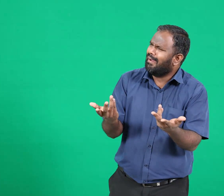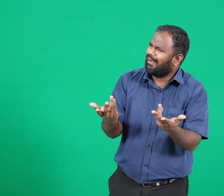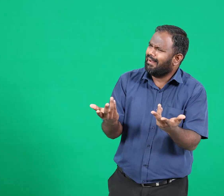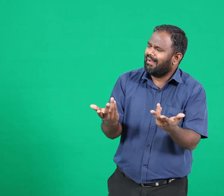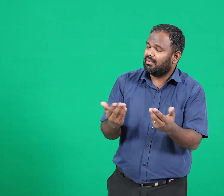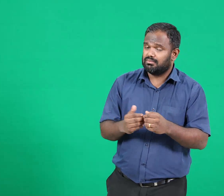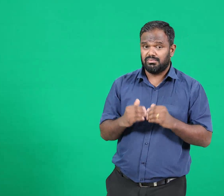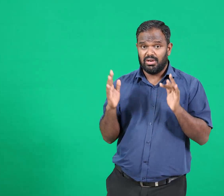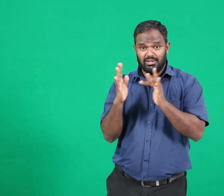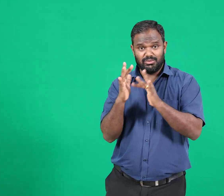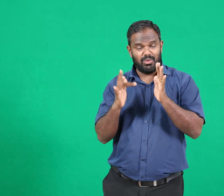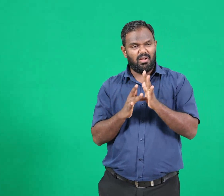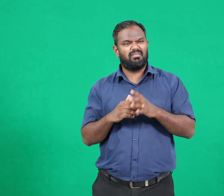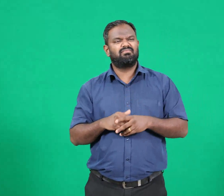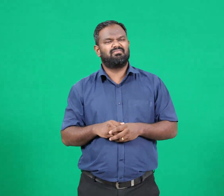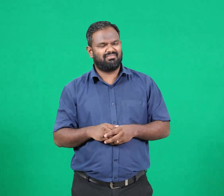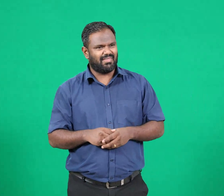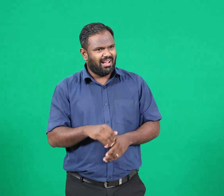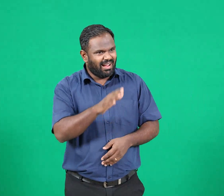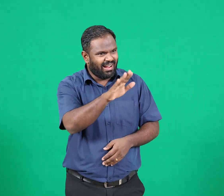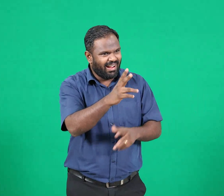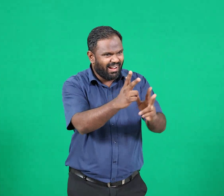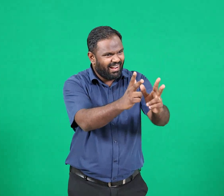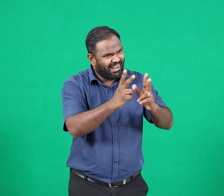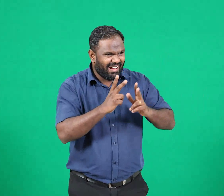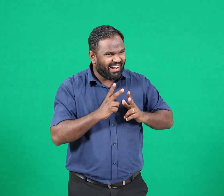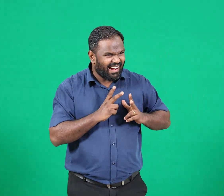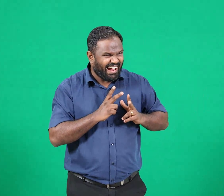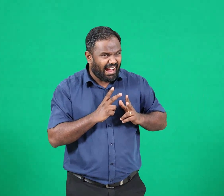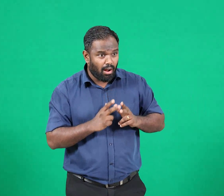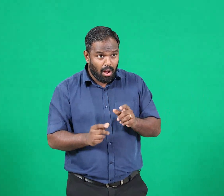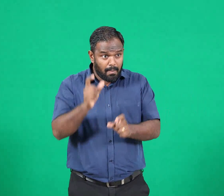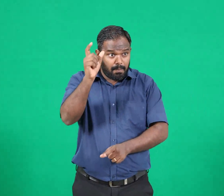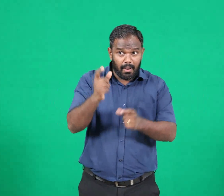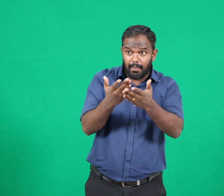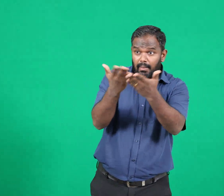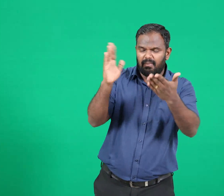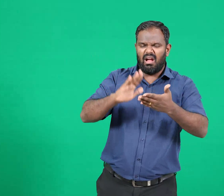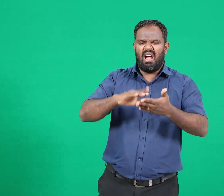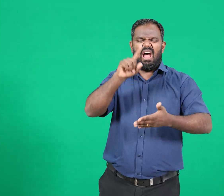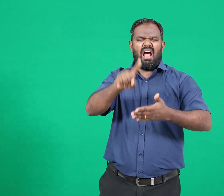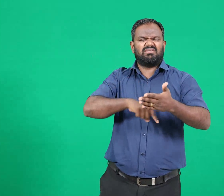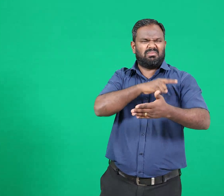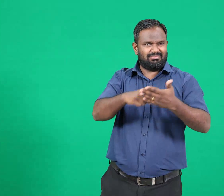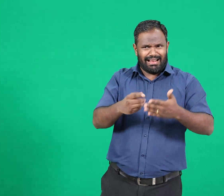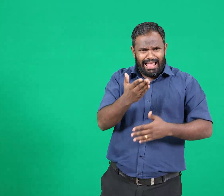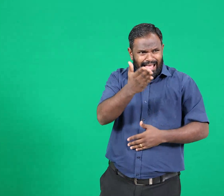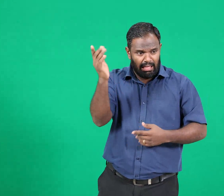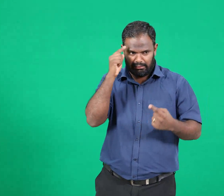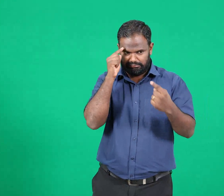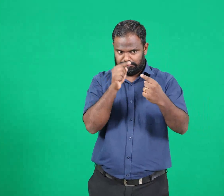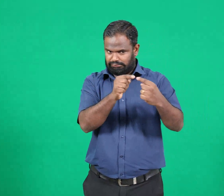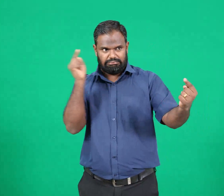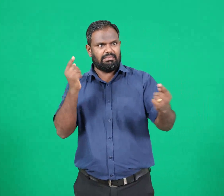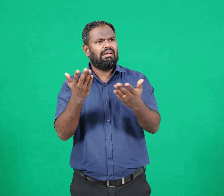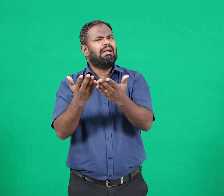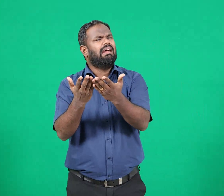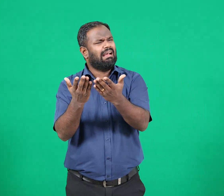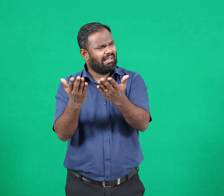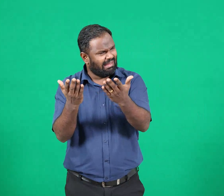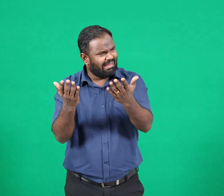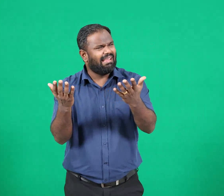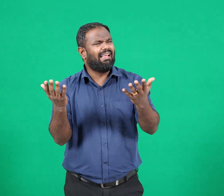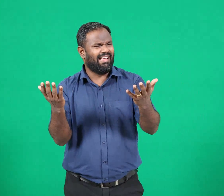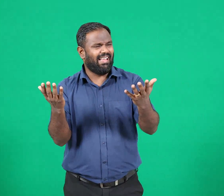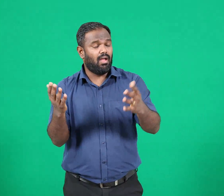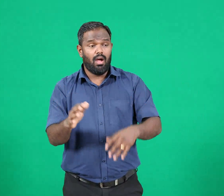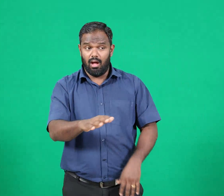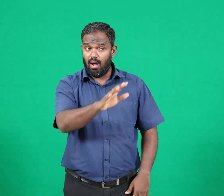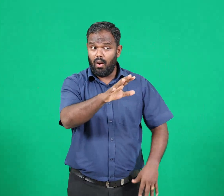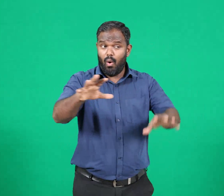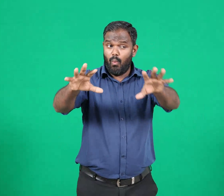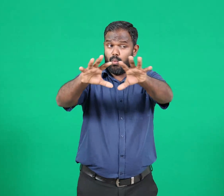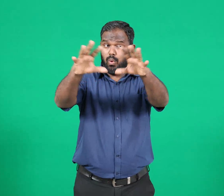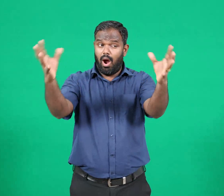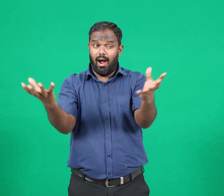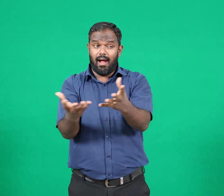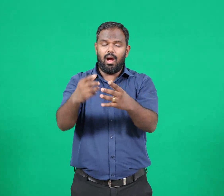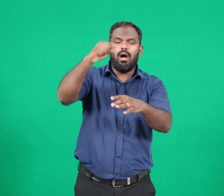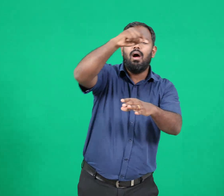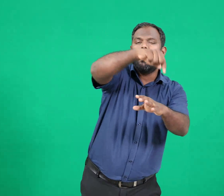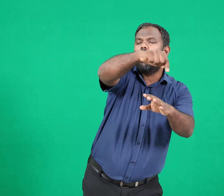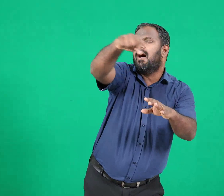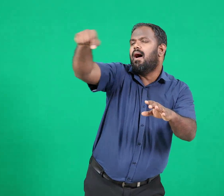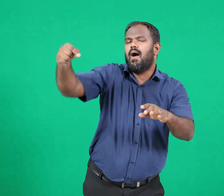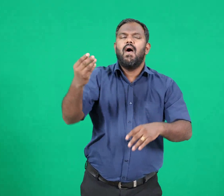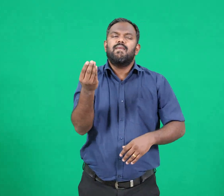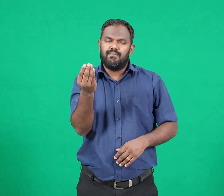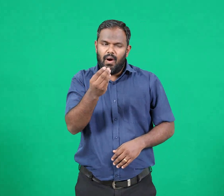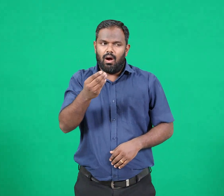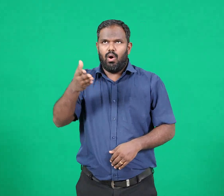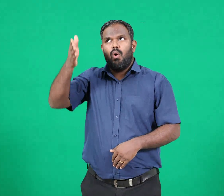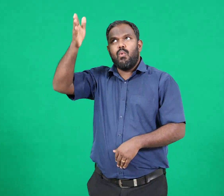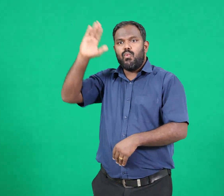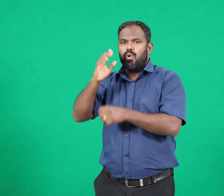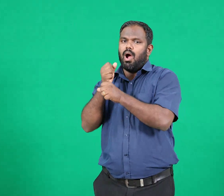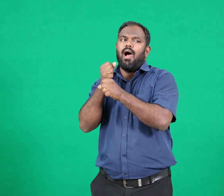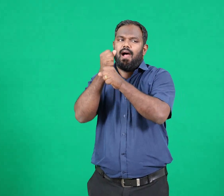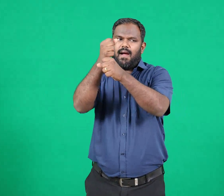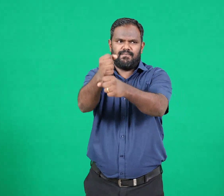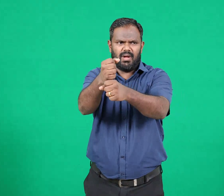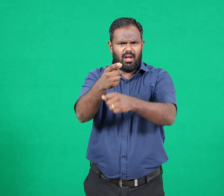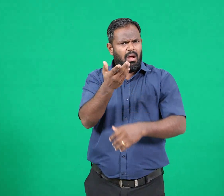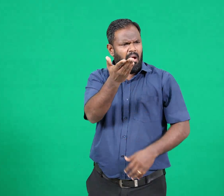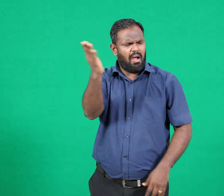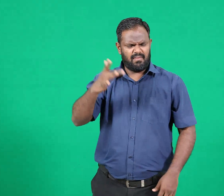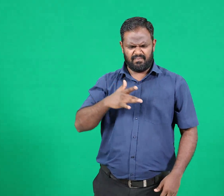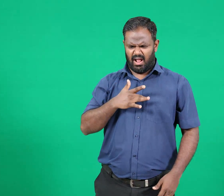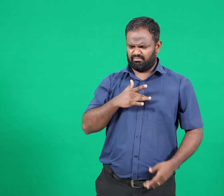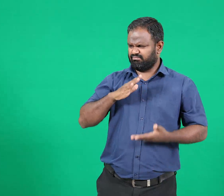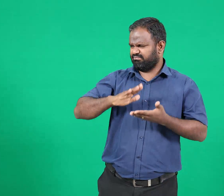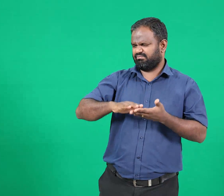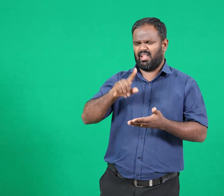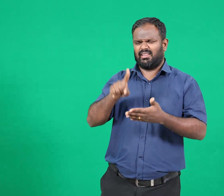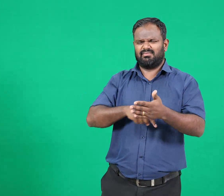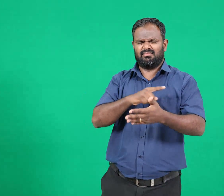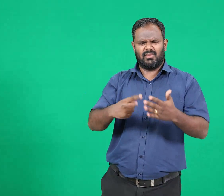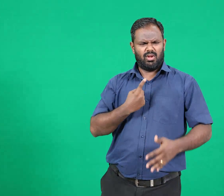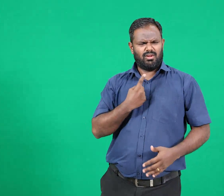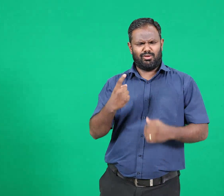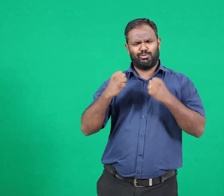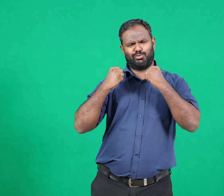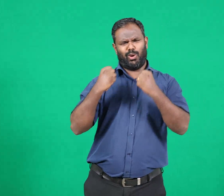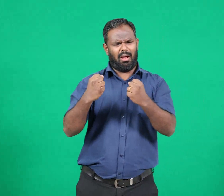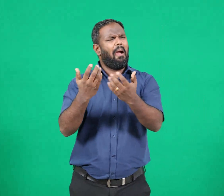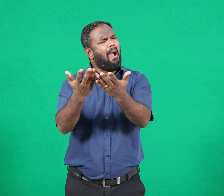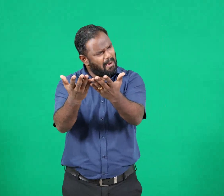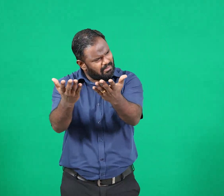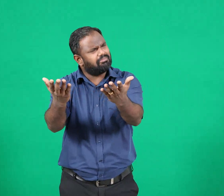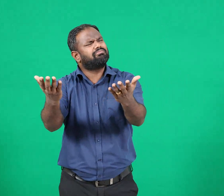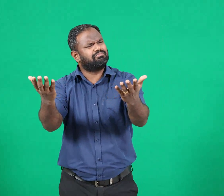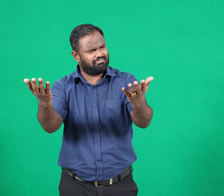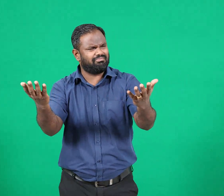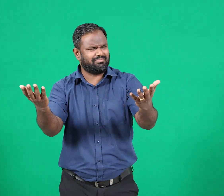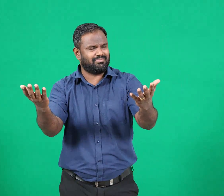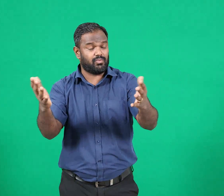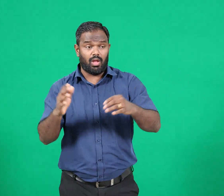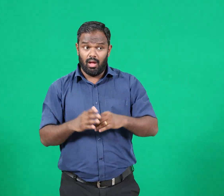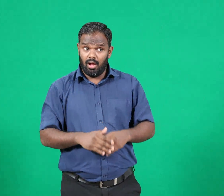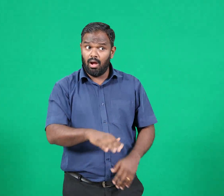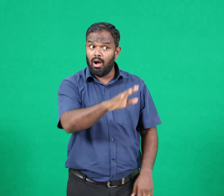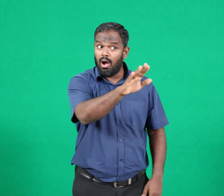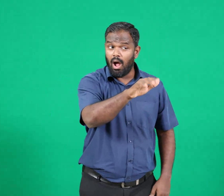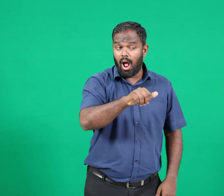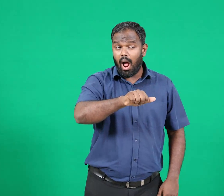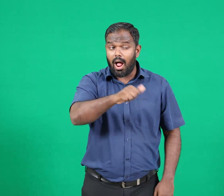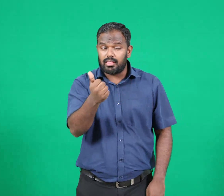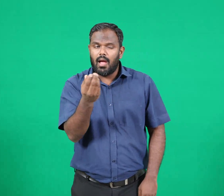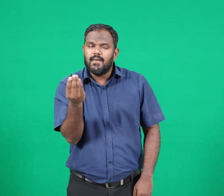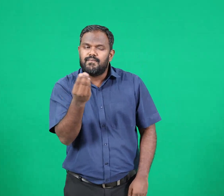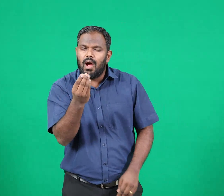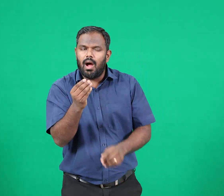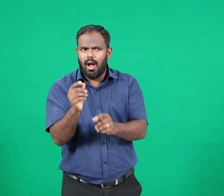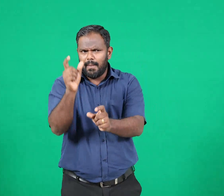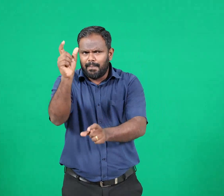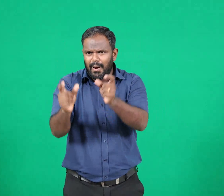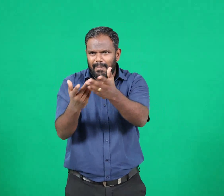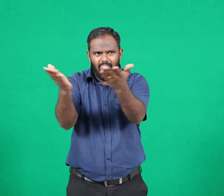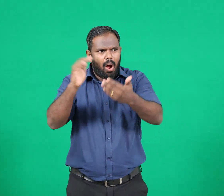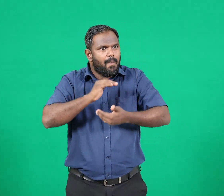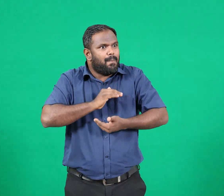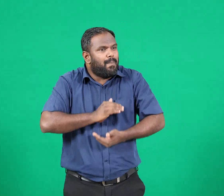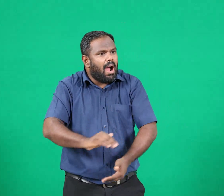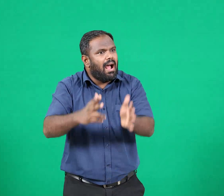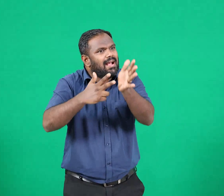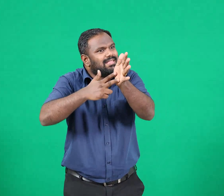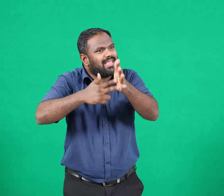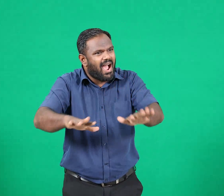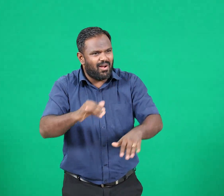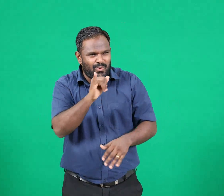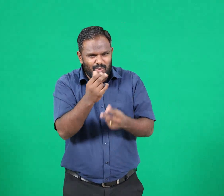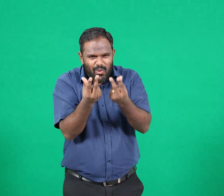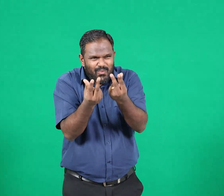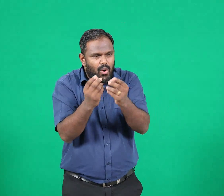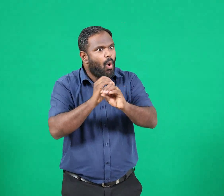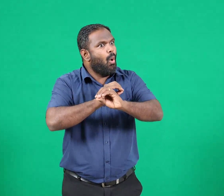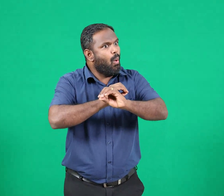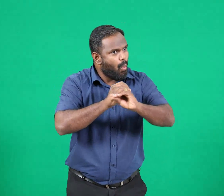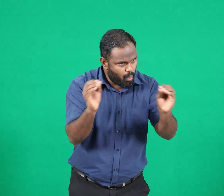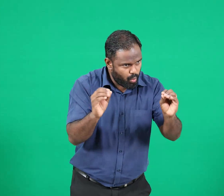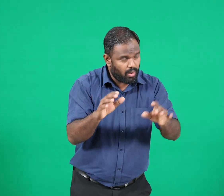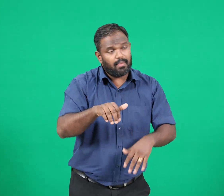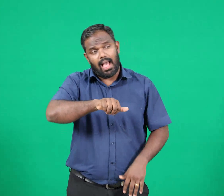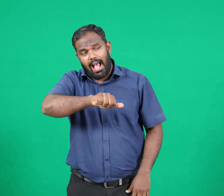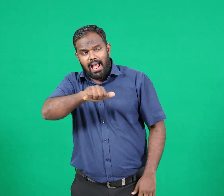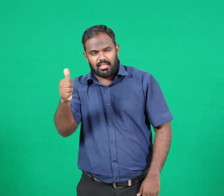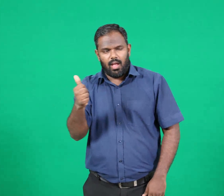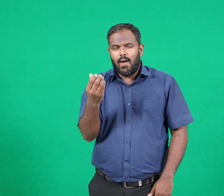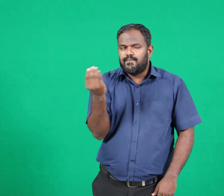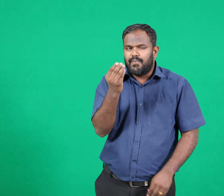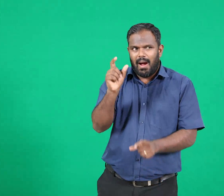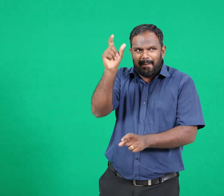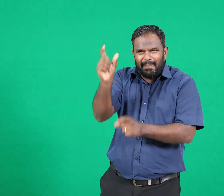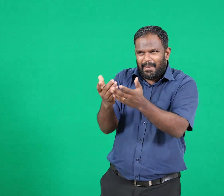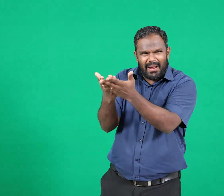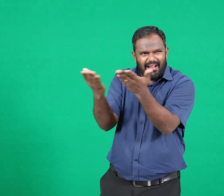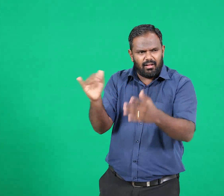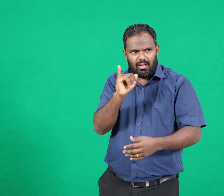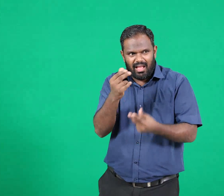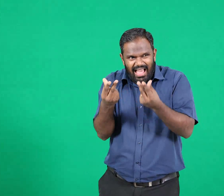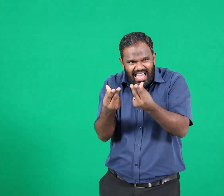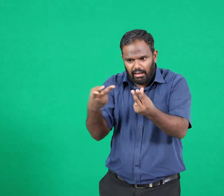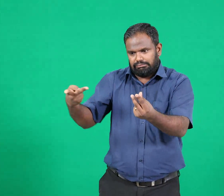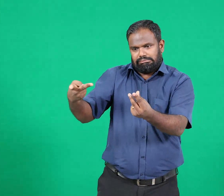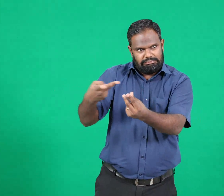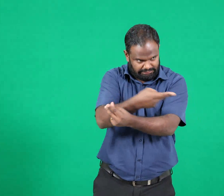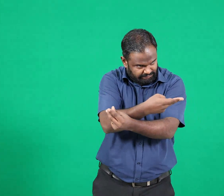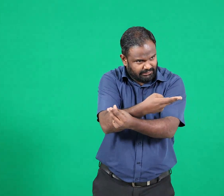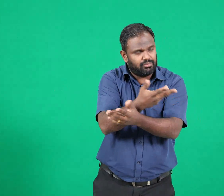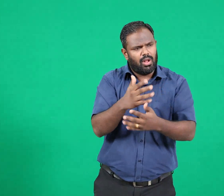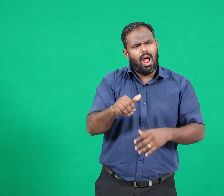"Not everyone can accept this word," He replied, "but only those to whom it has been given. For there are eunuchs who were born that way;